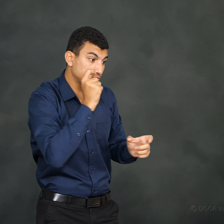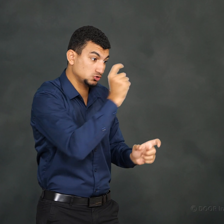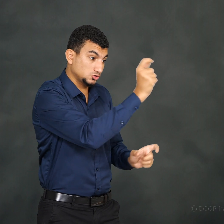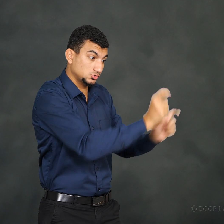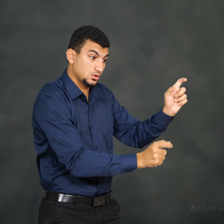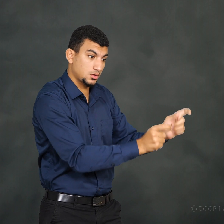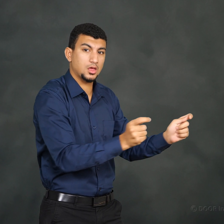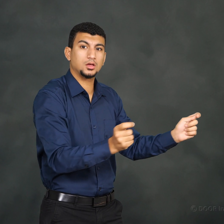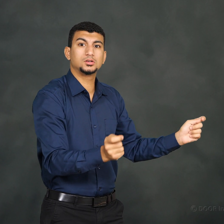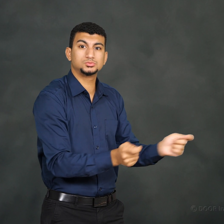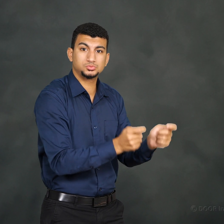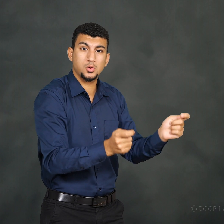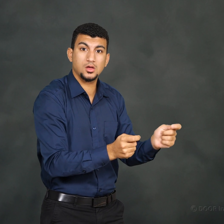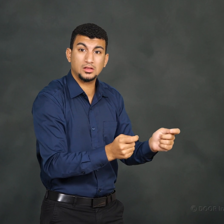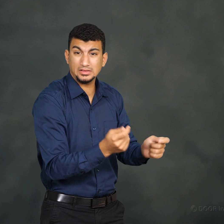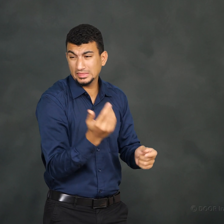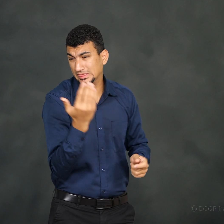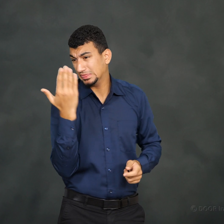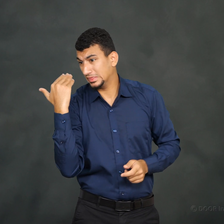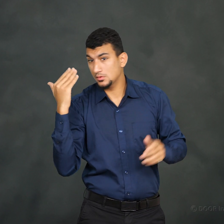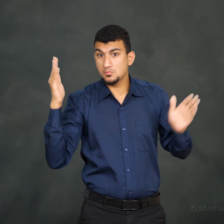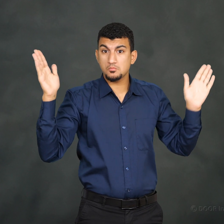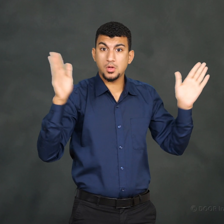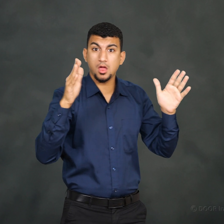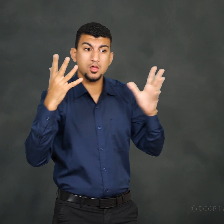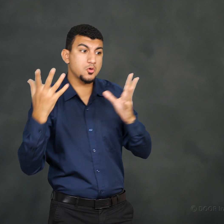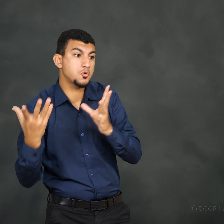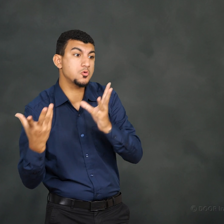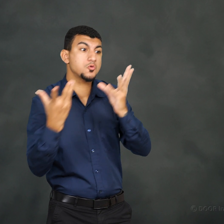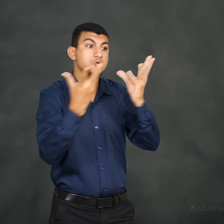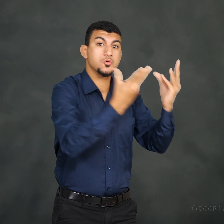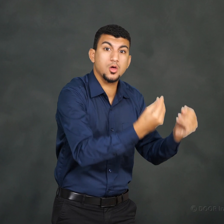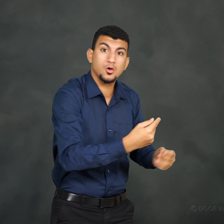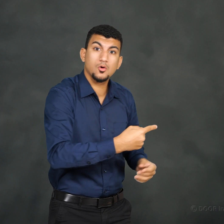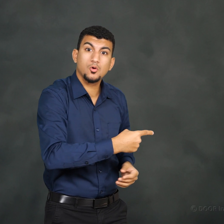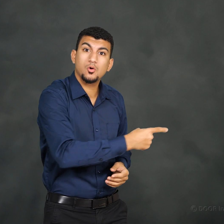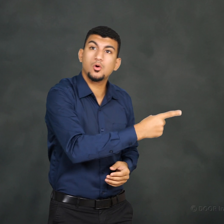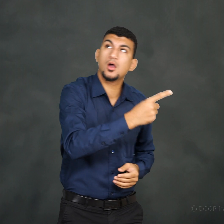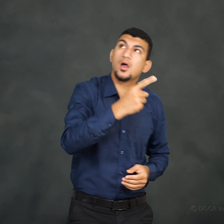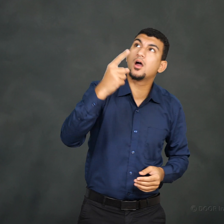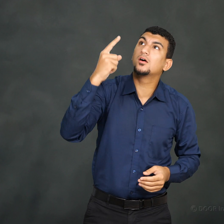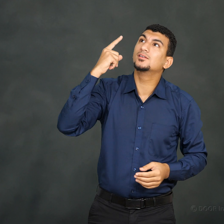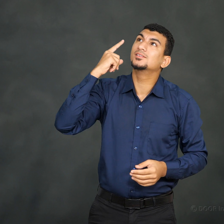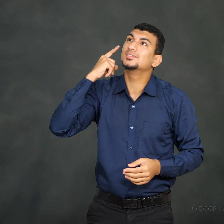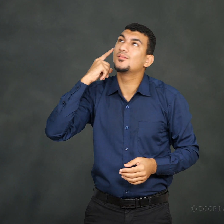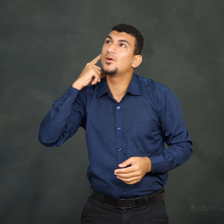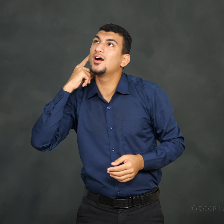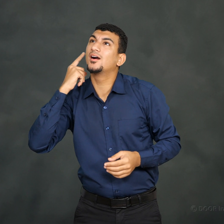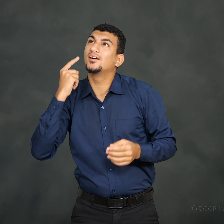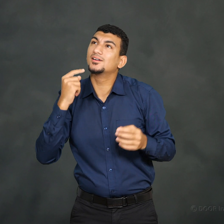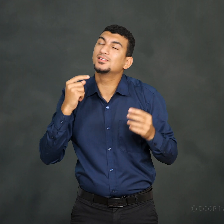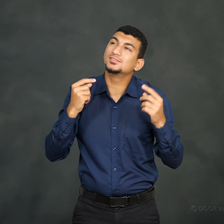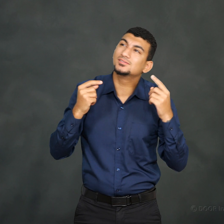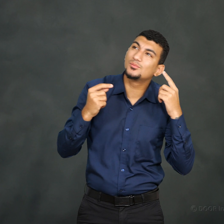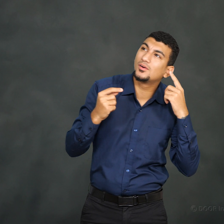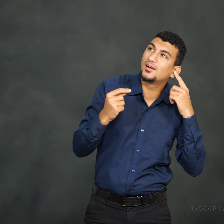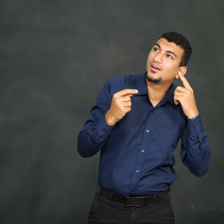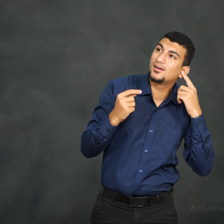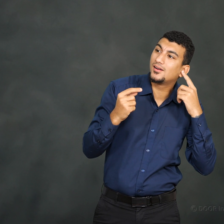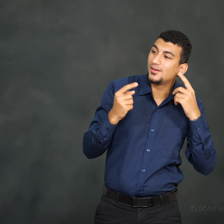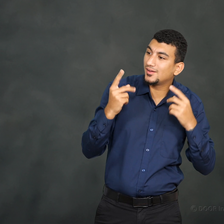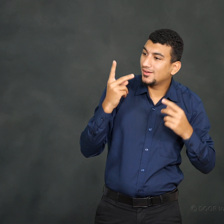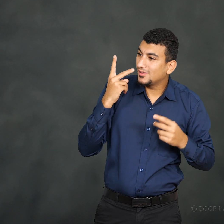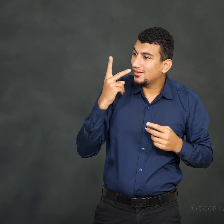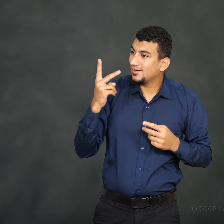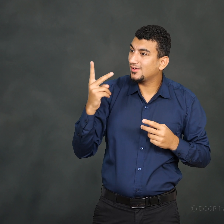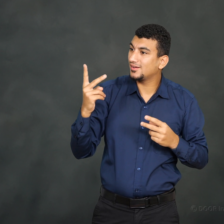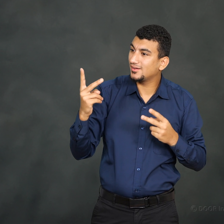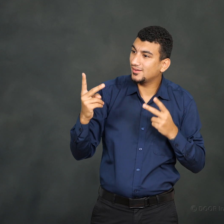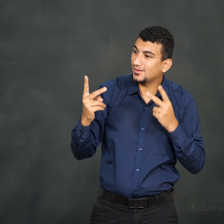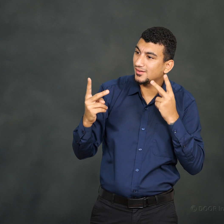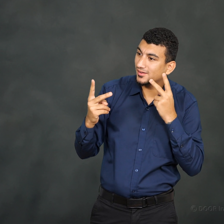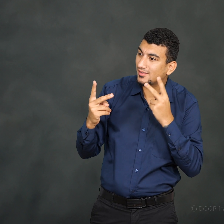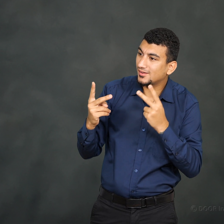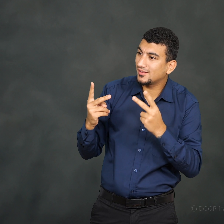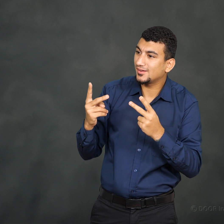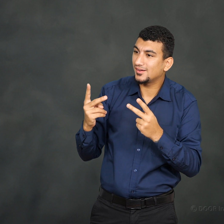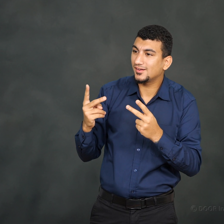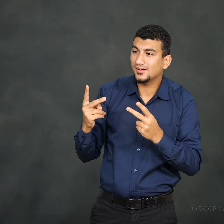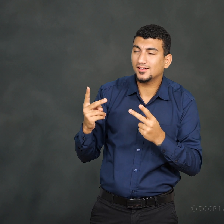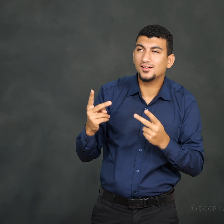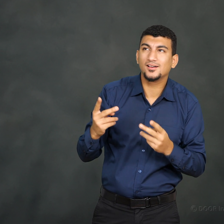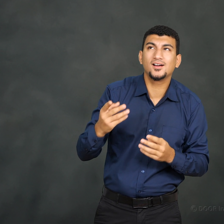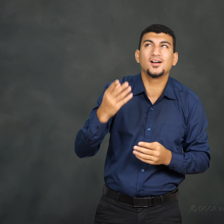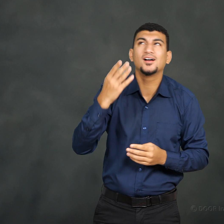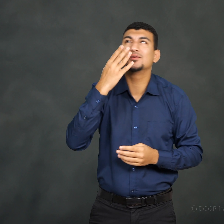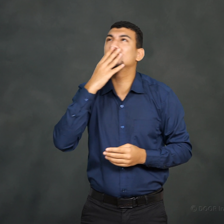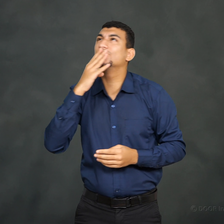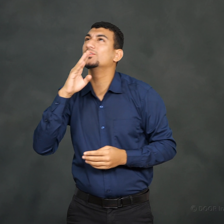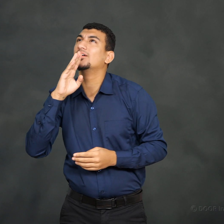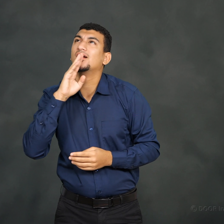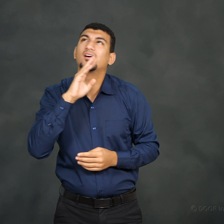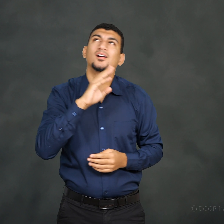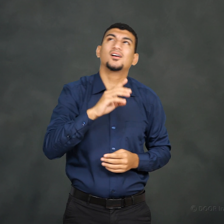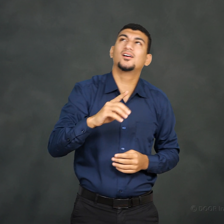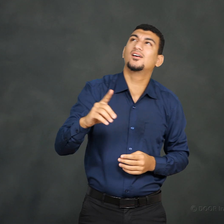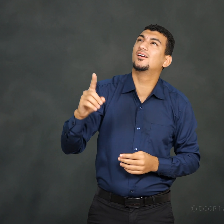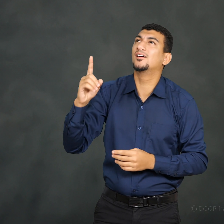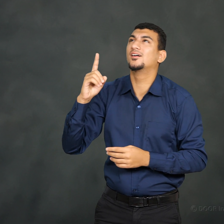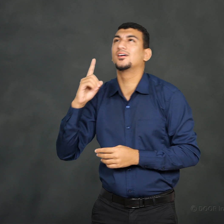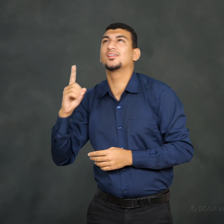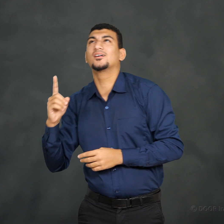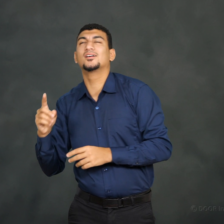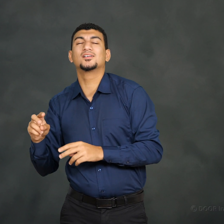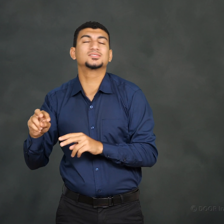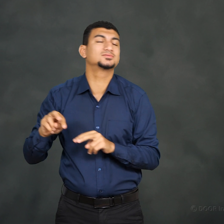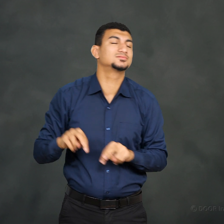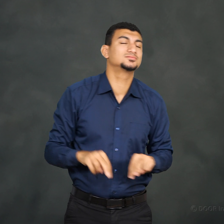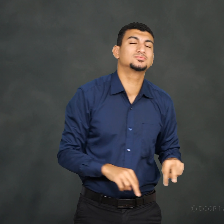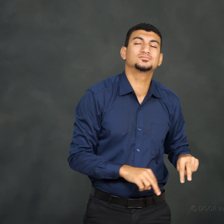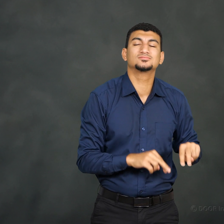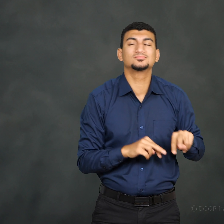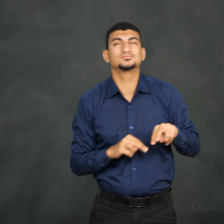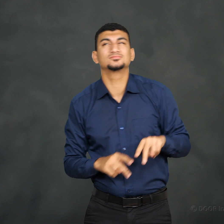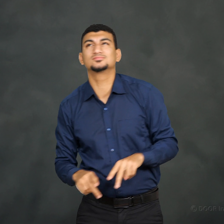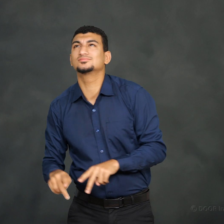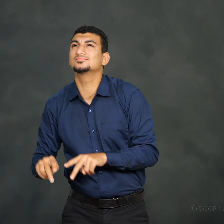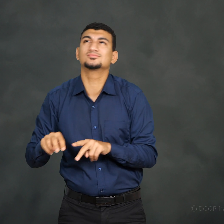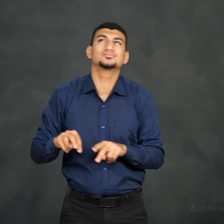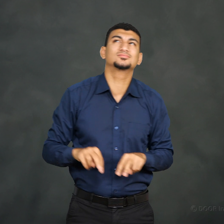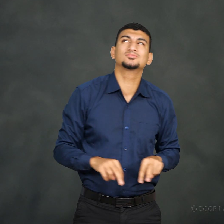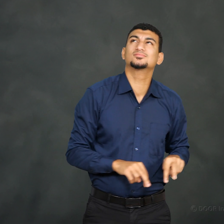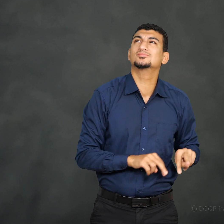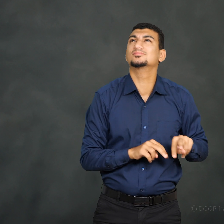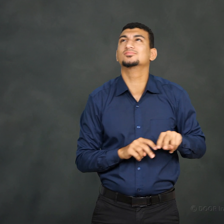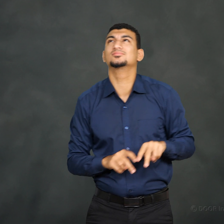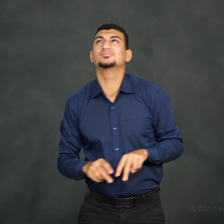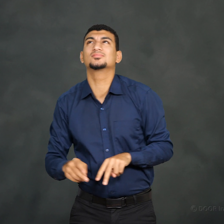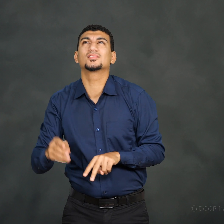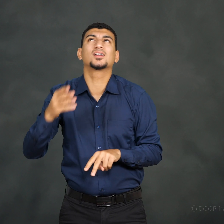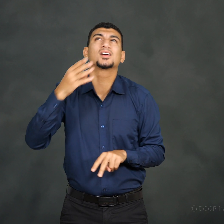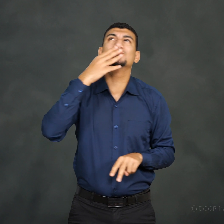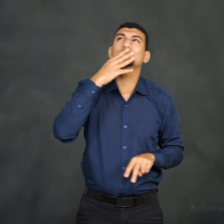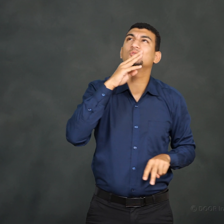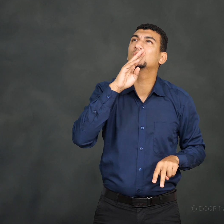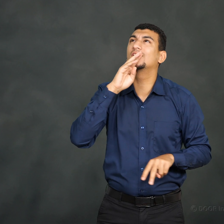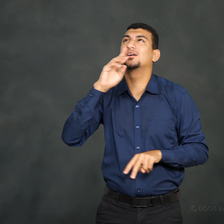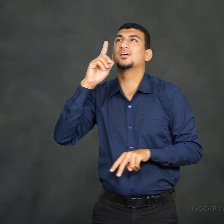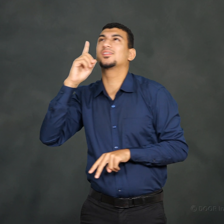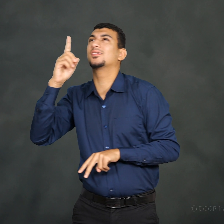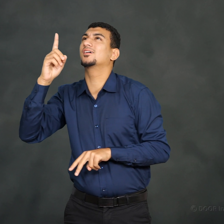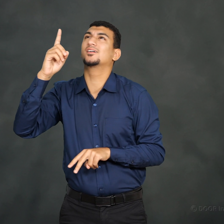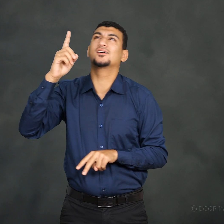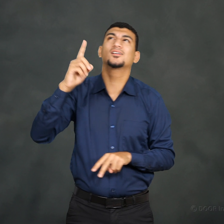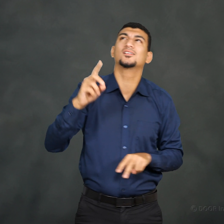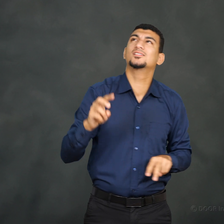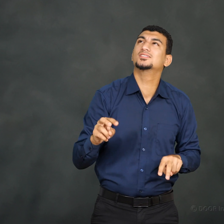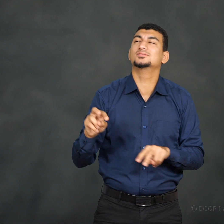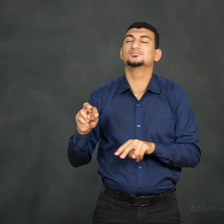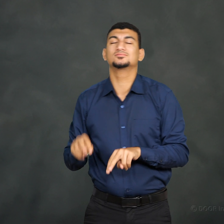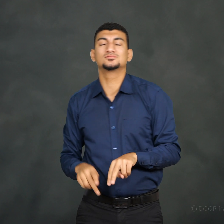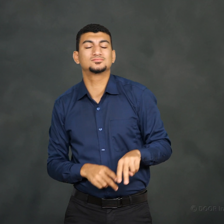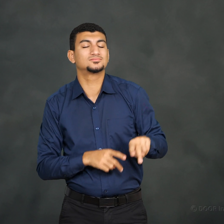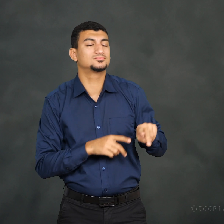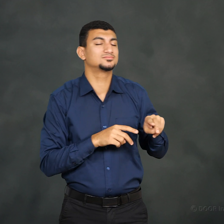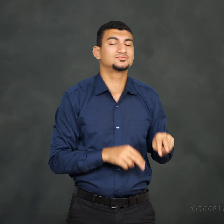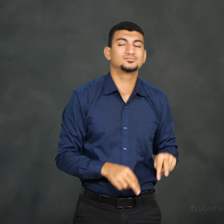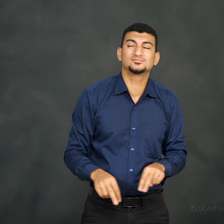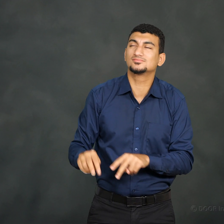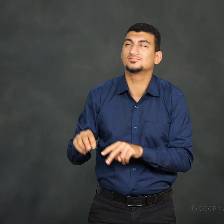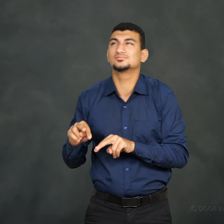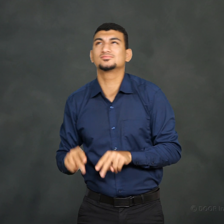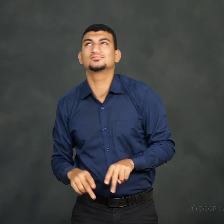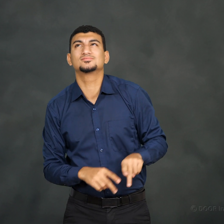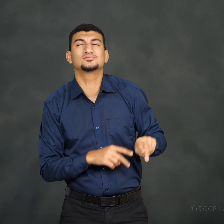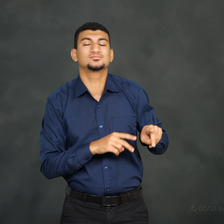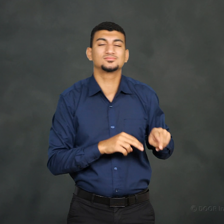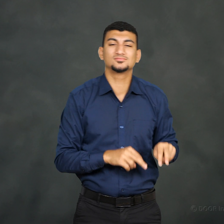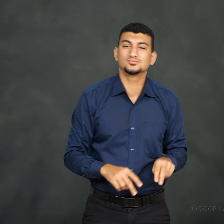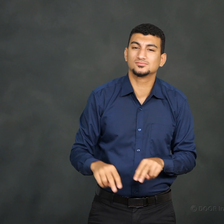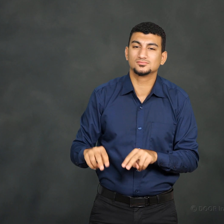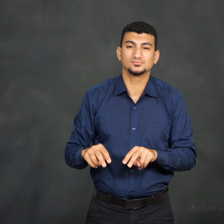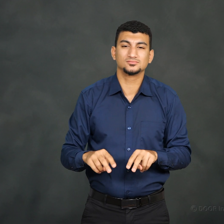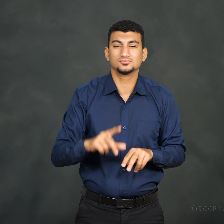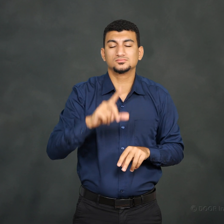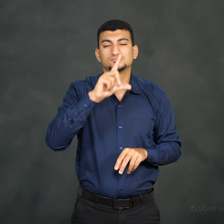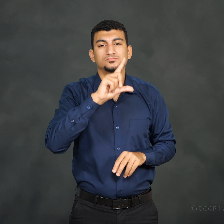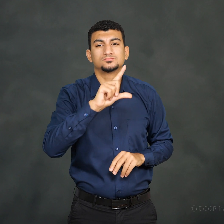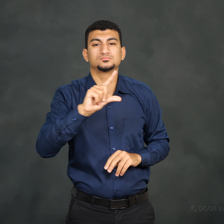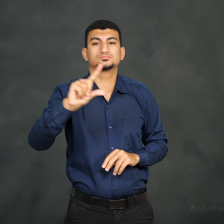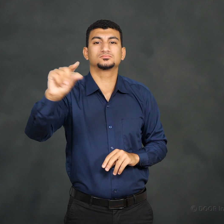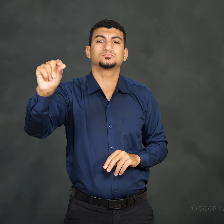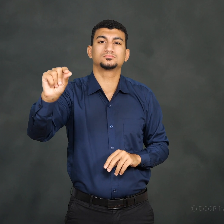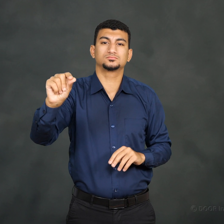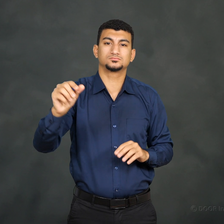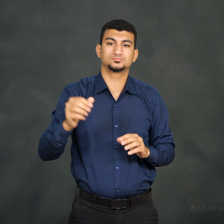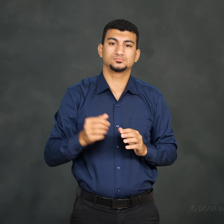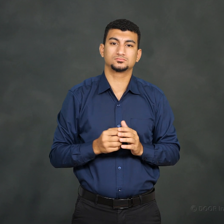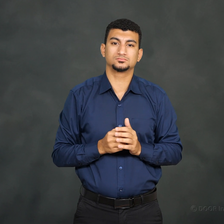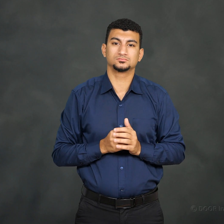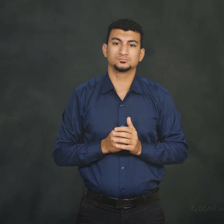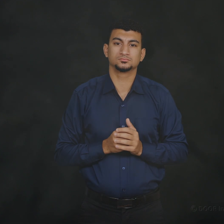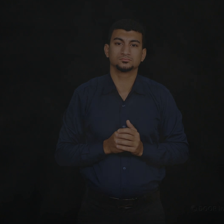The shepherds returned, glorifying and praising God for all they had heard and seen, which was just as the angel had told them.